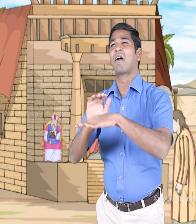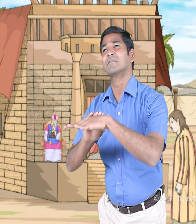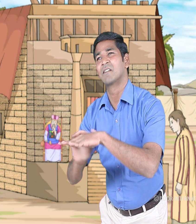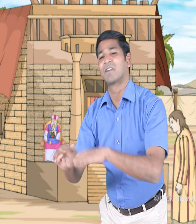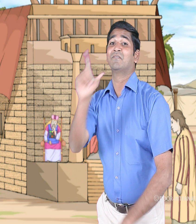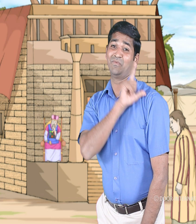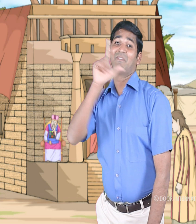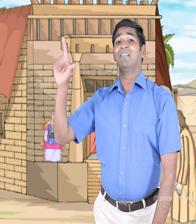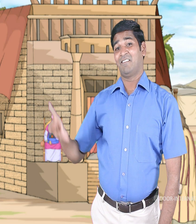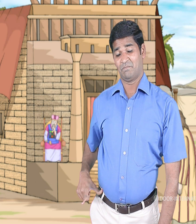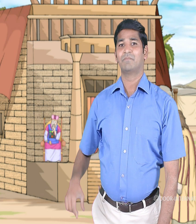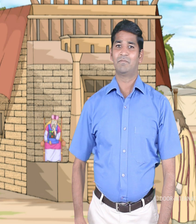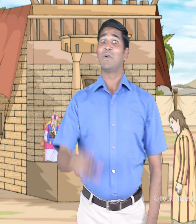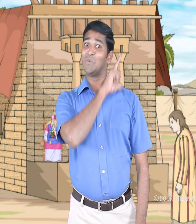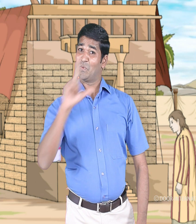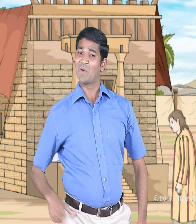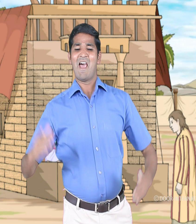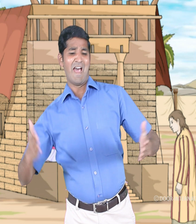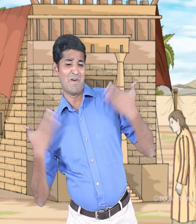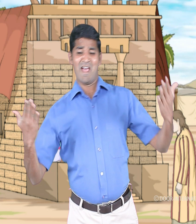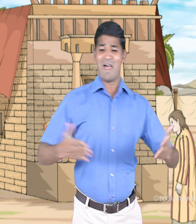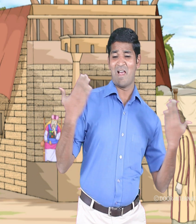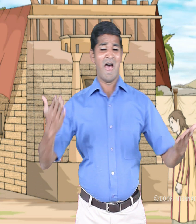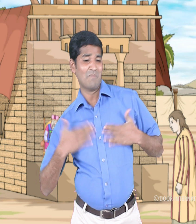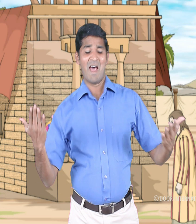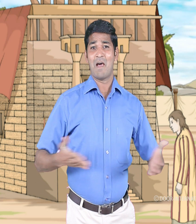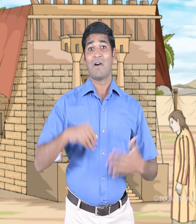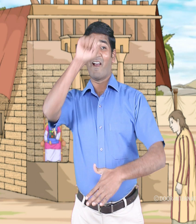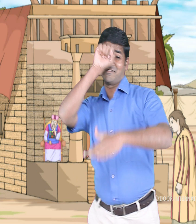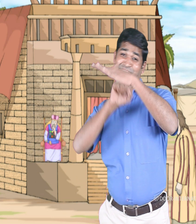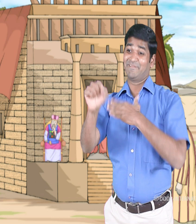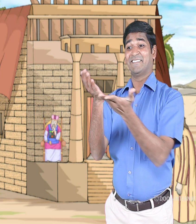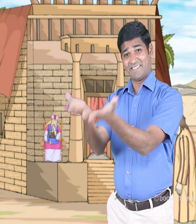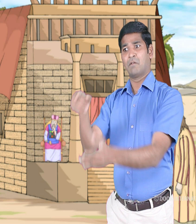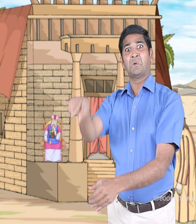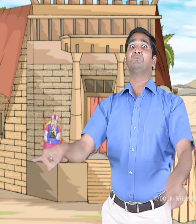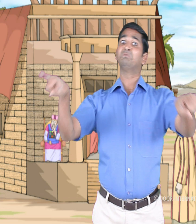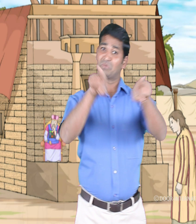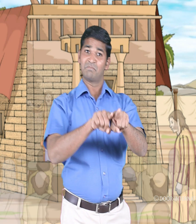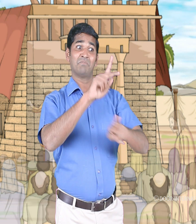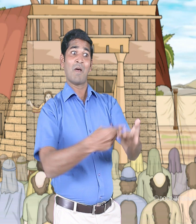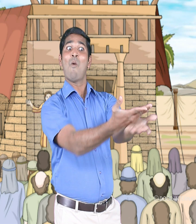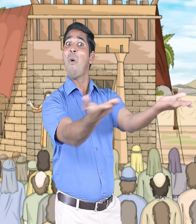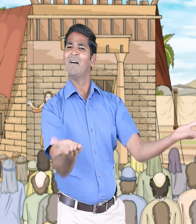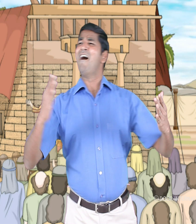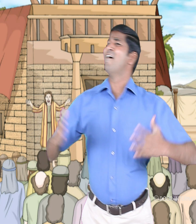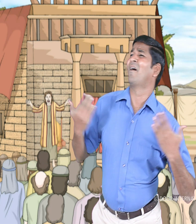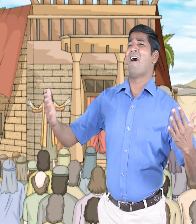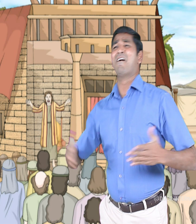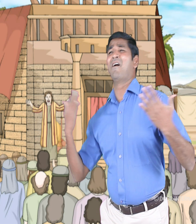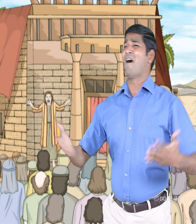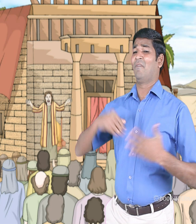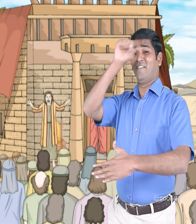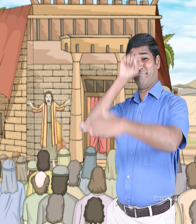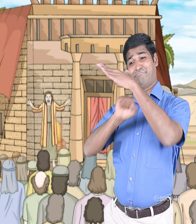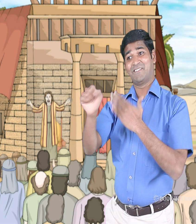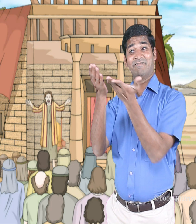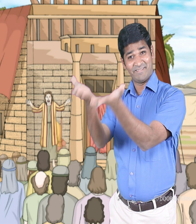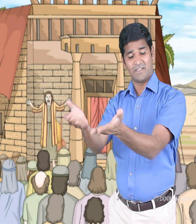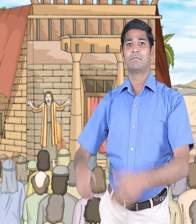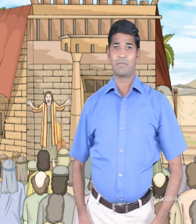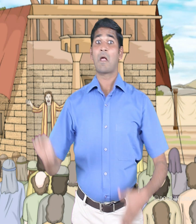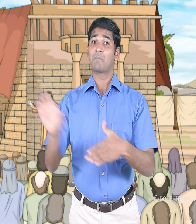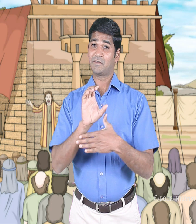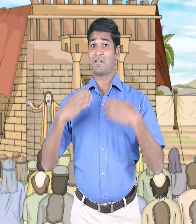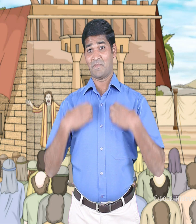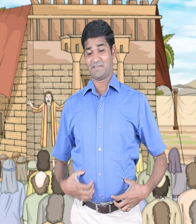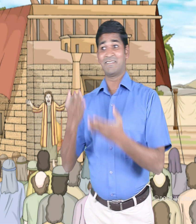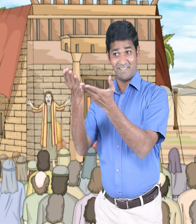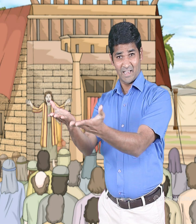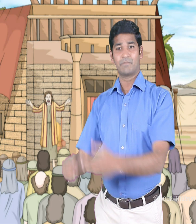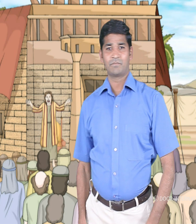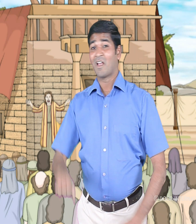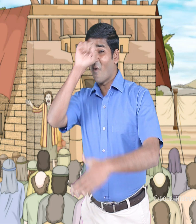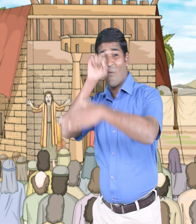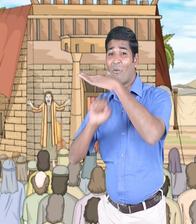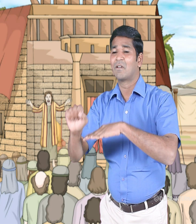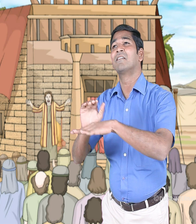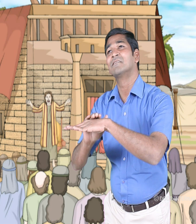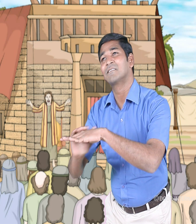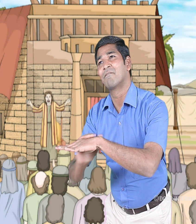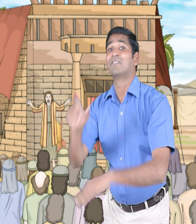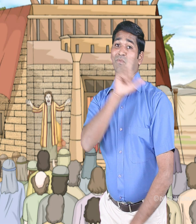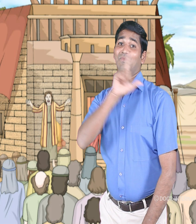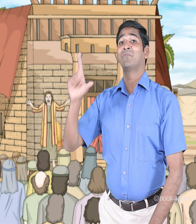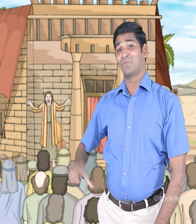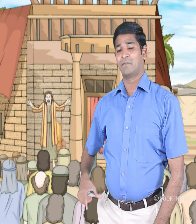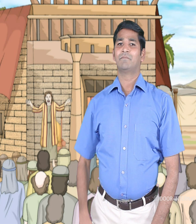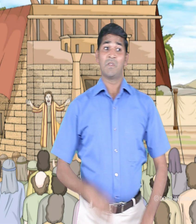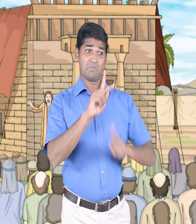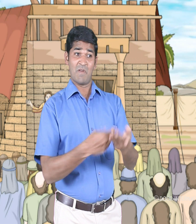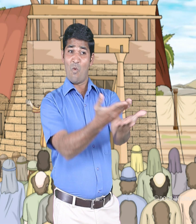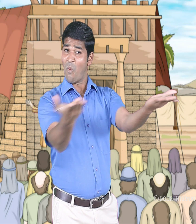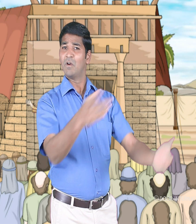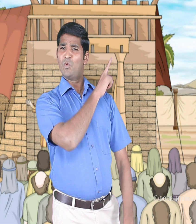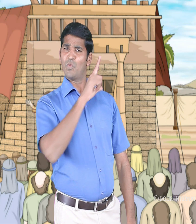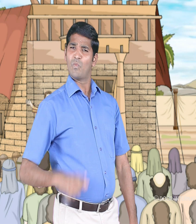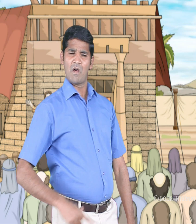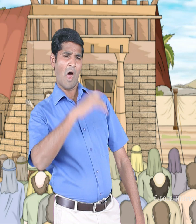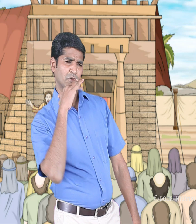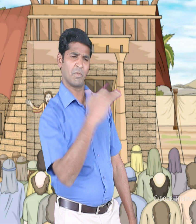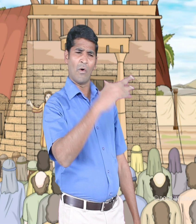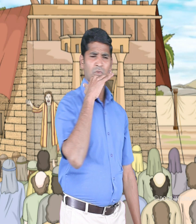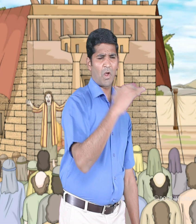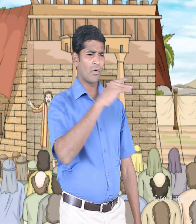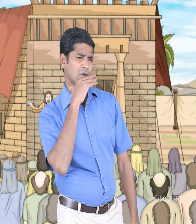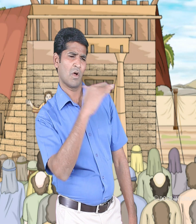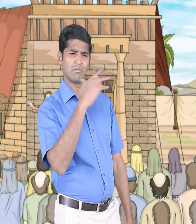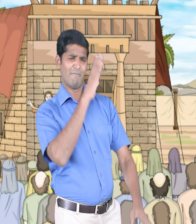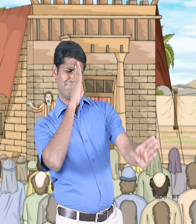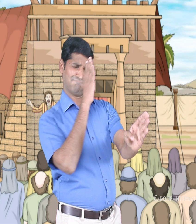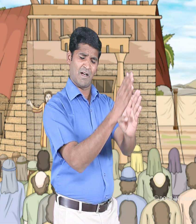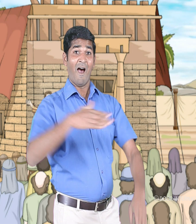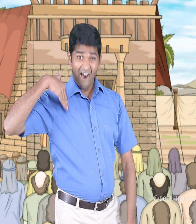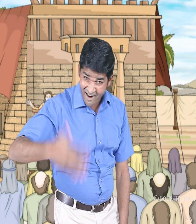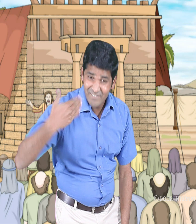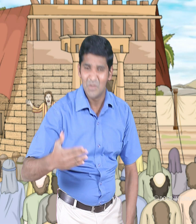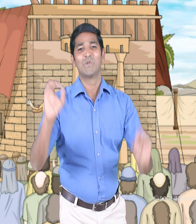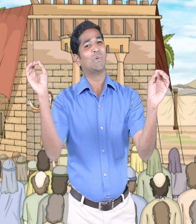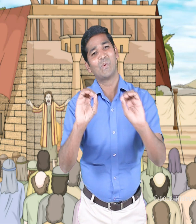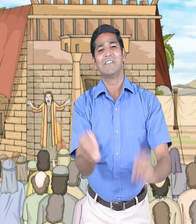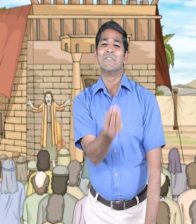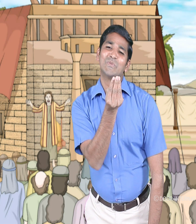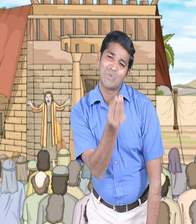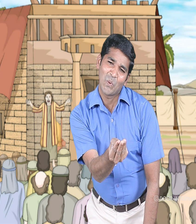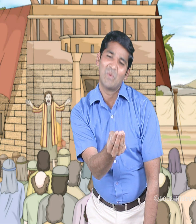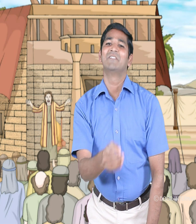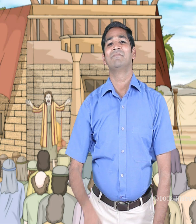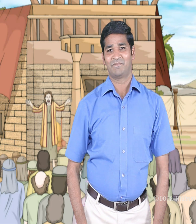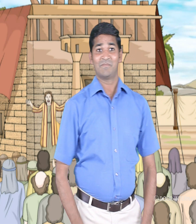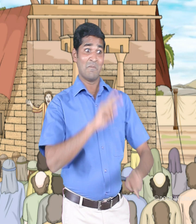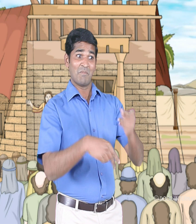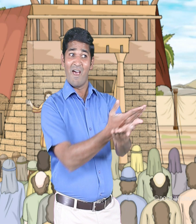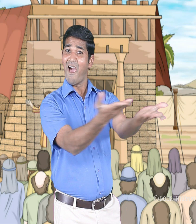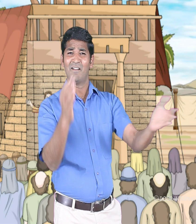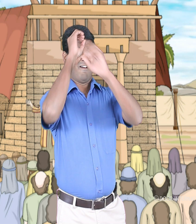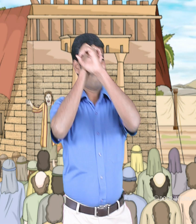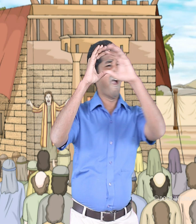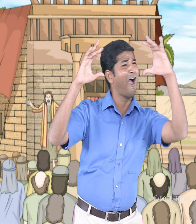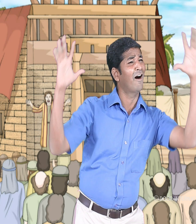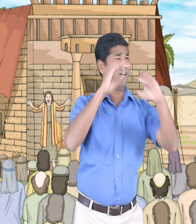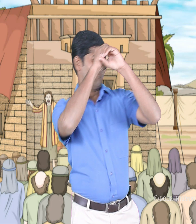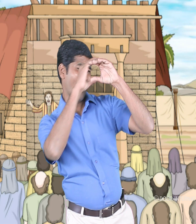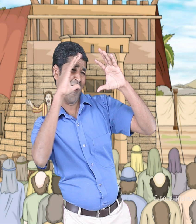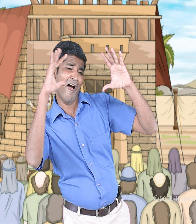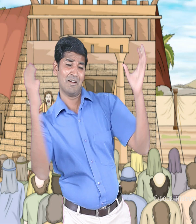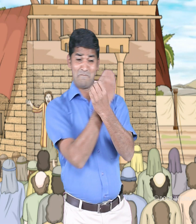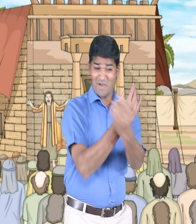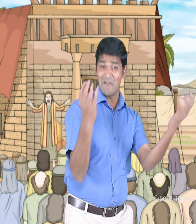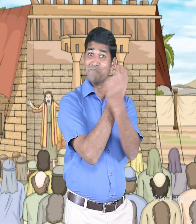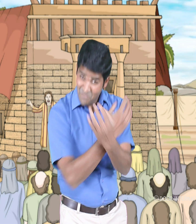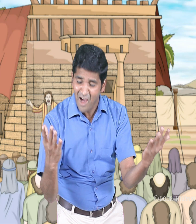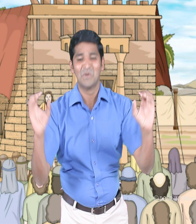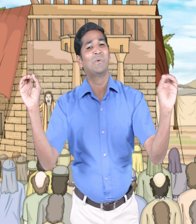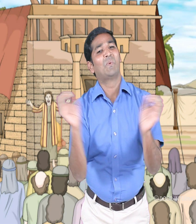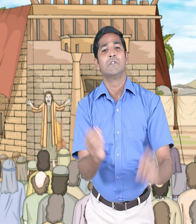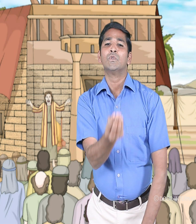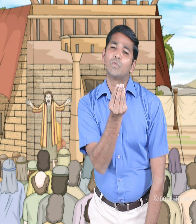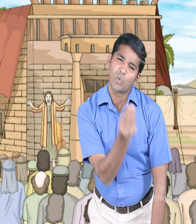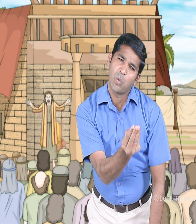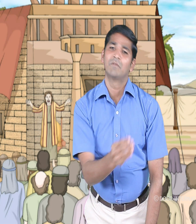And the boy Samuel continued to grow in stature and in favor with the LORD and with man. And the boy Samuel ministered to the LORD before Eli.